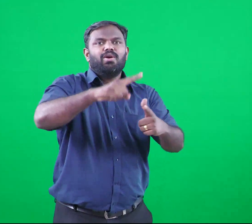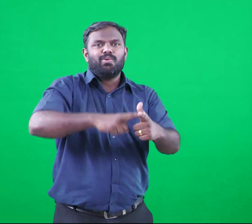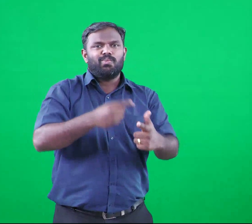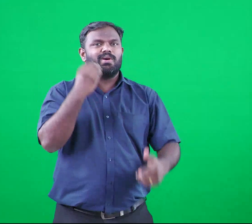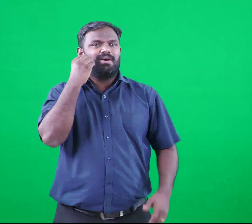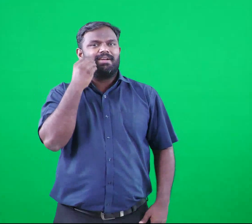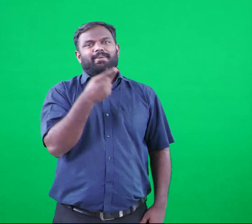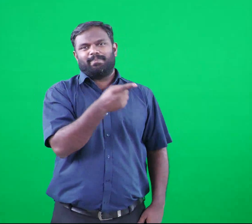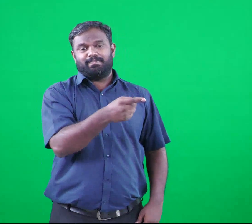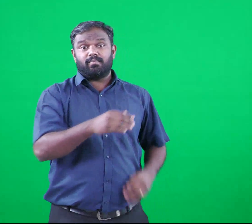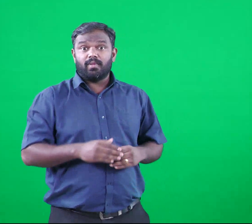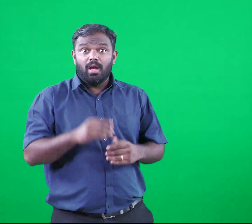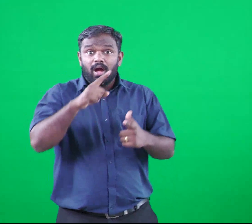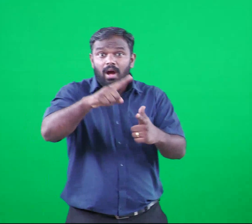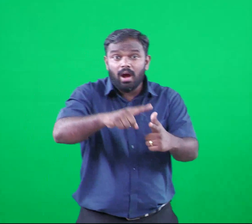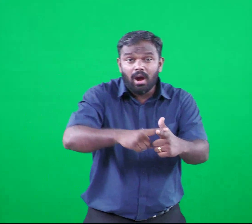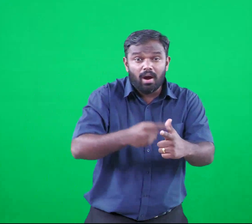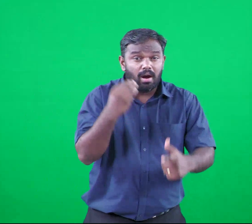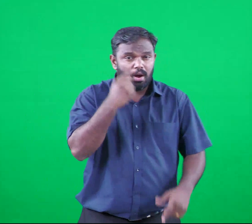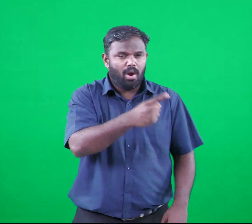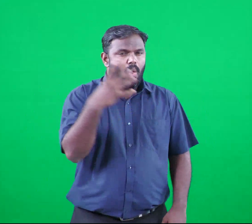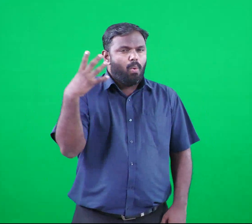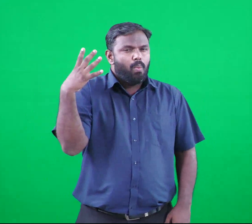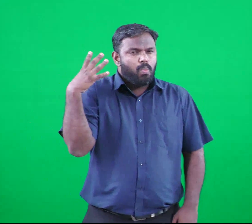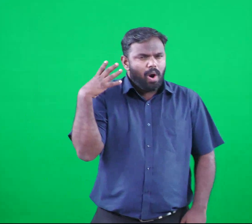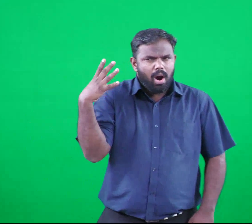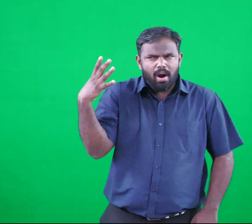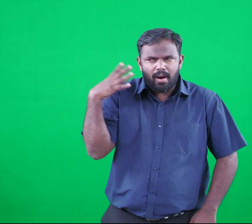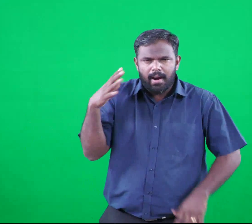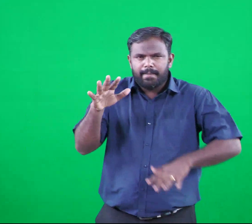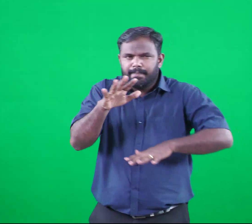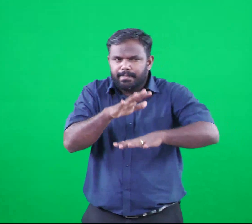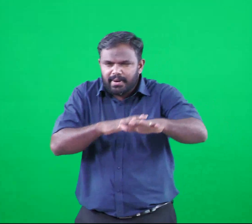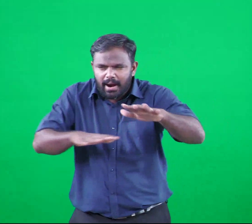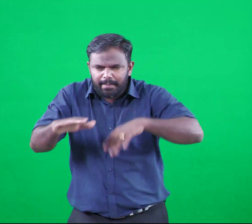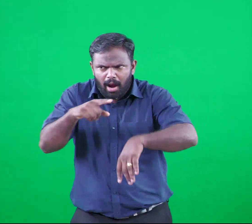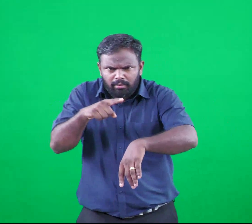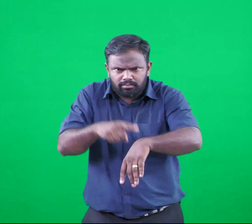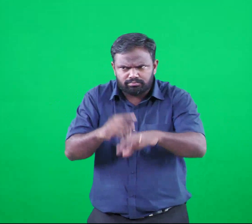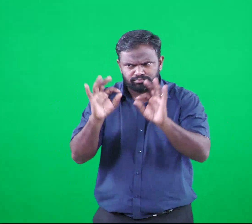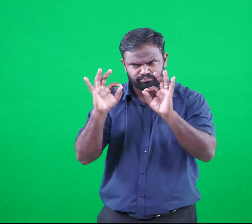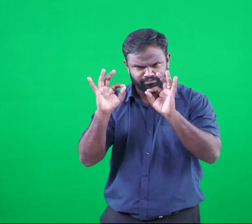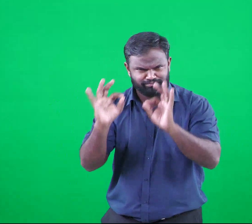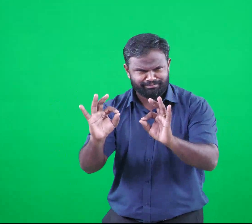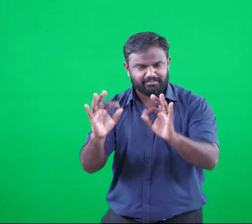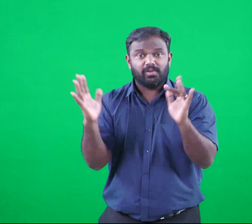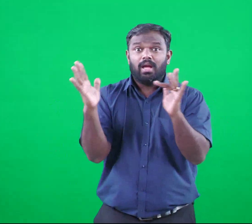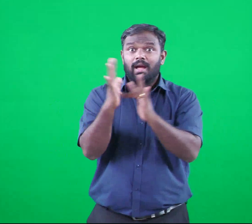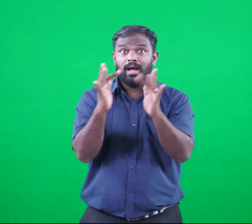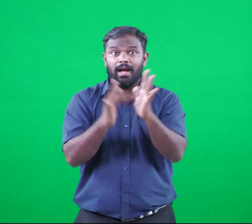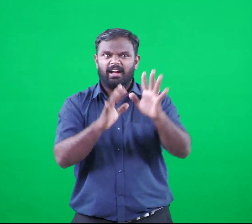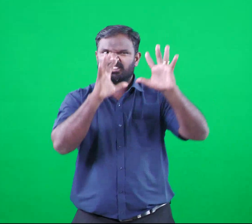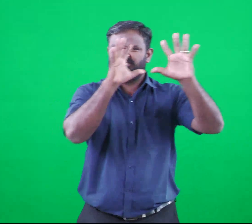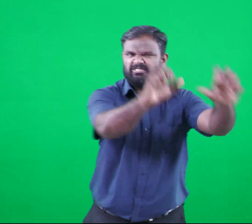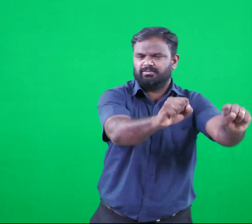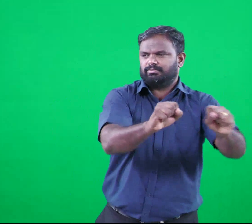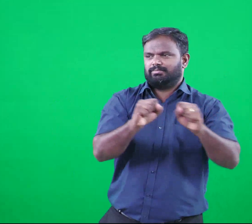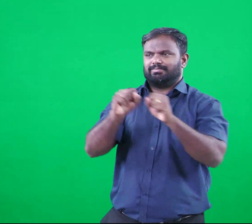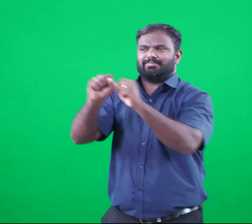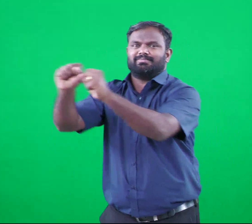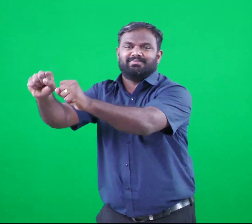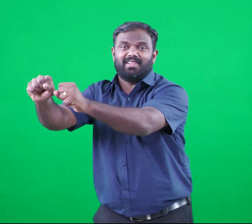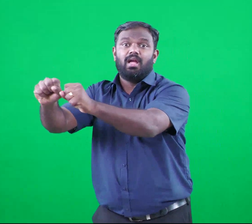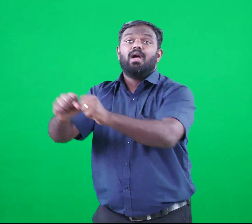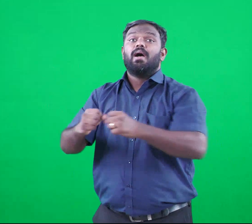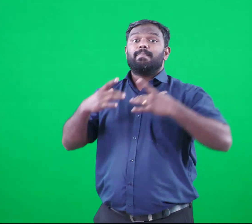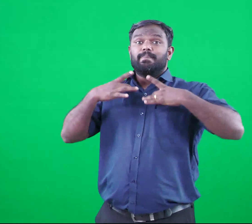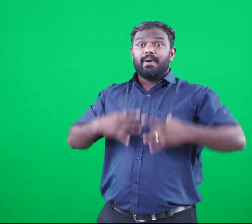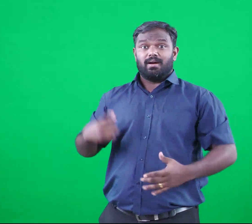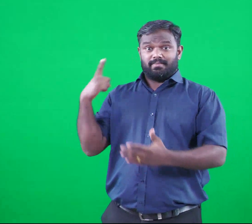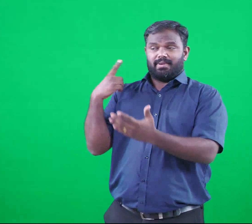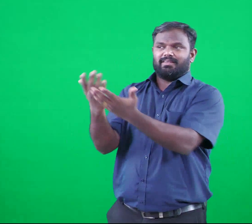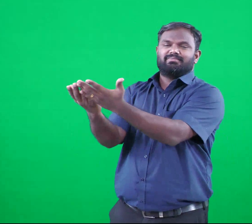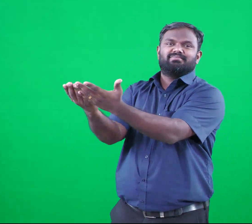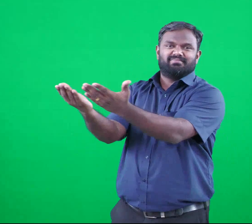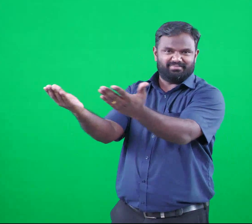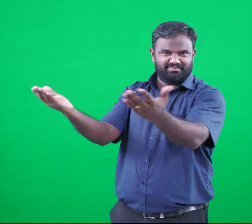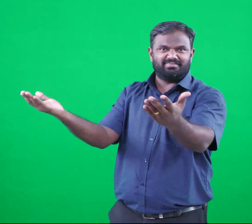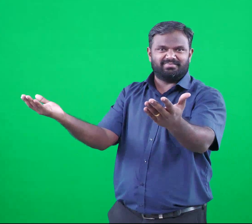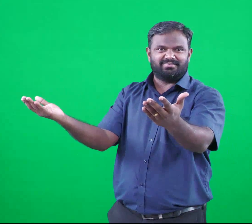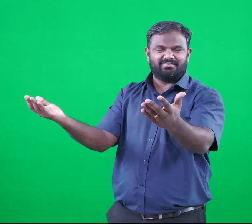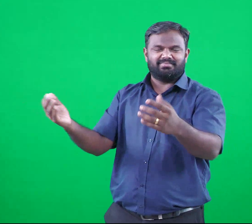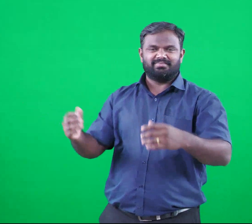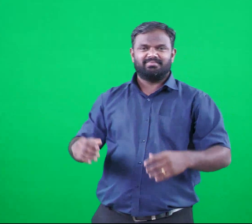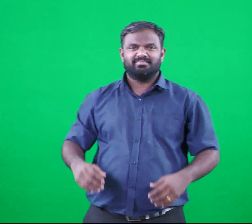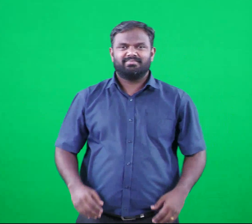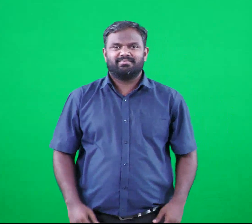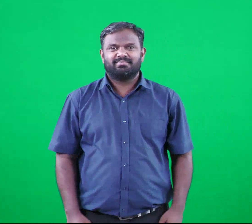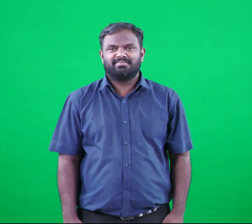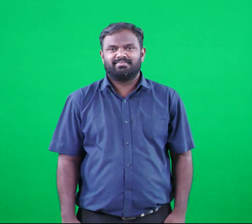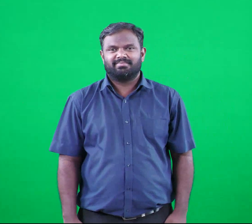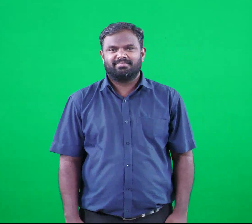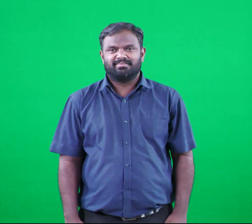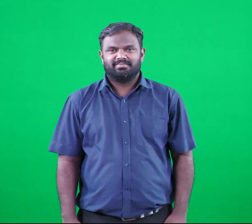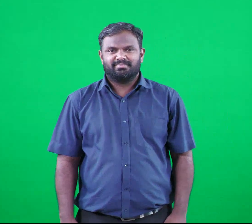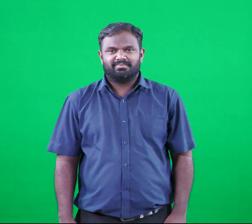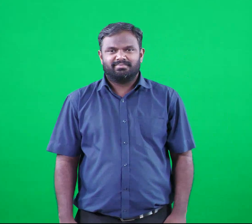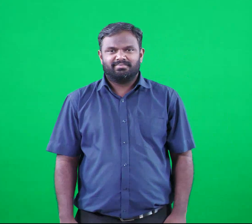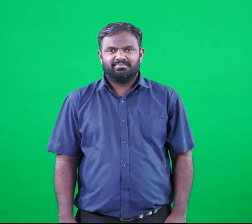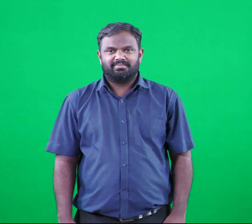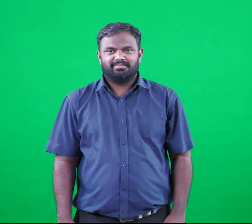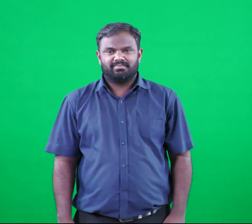So Judas began to look for an opportunity to betray Jesus.